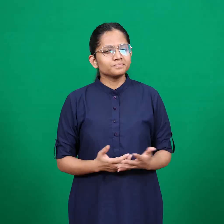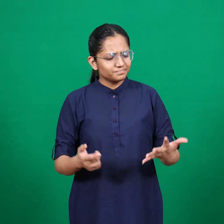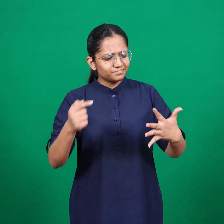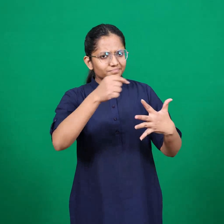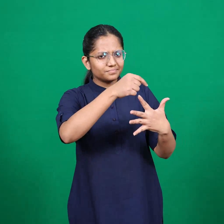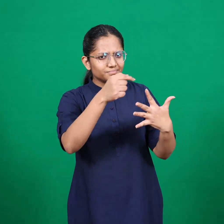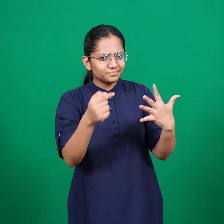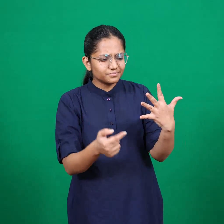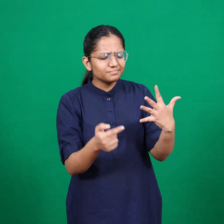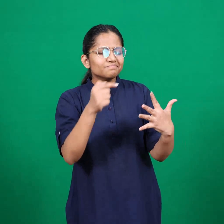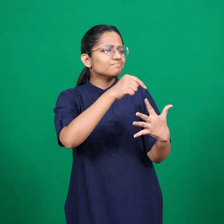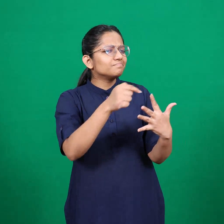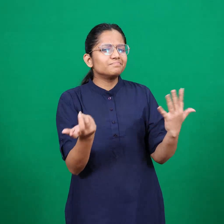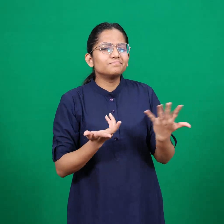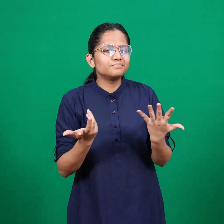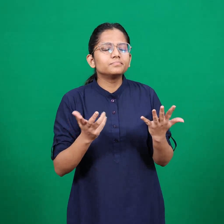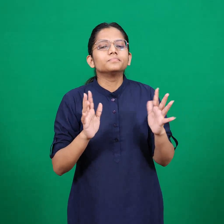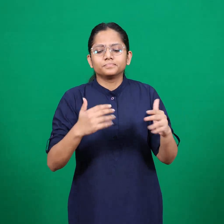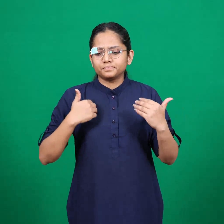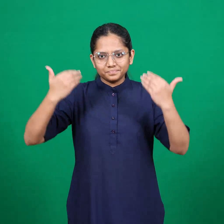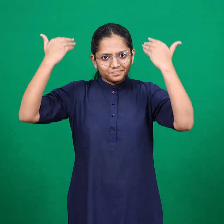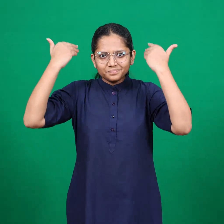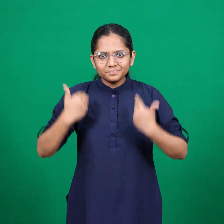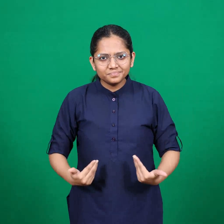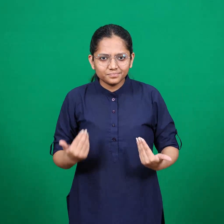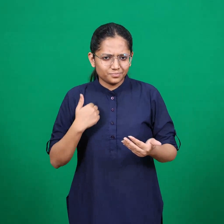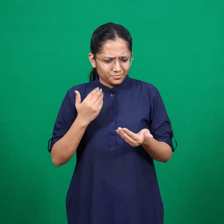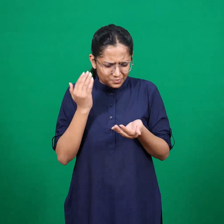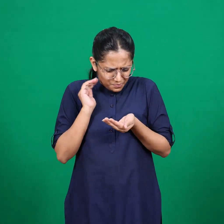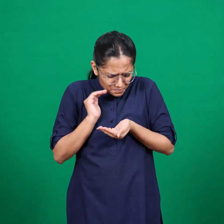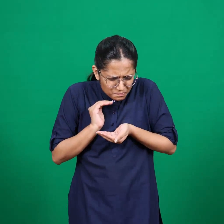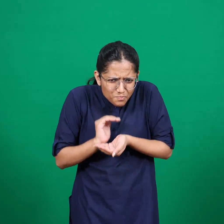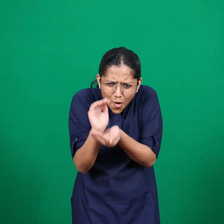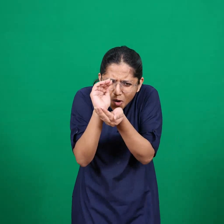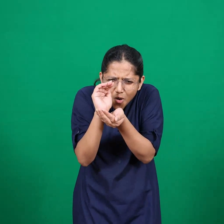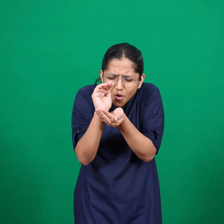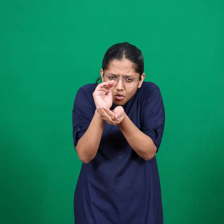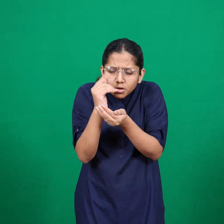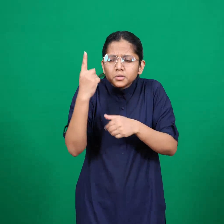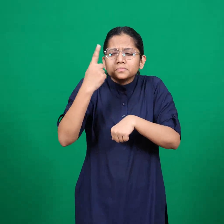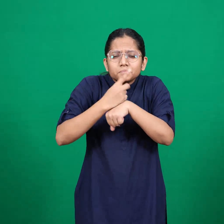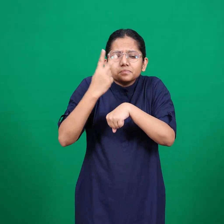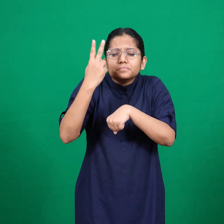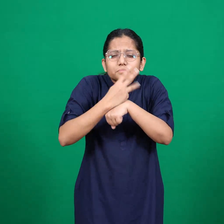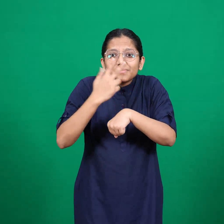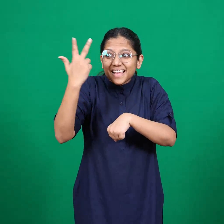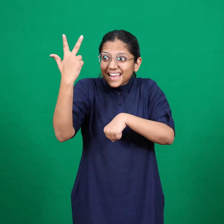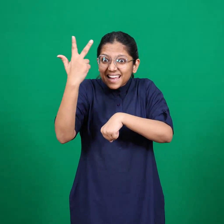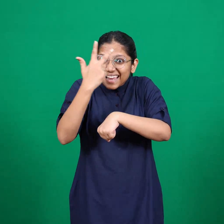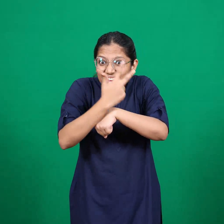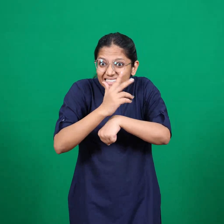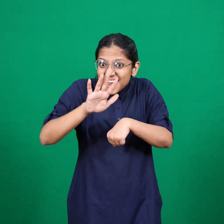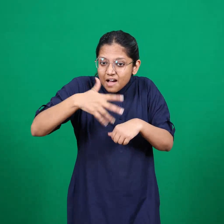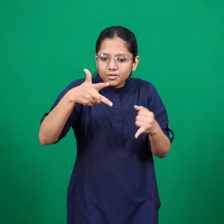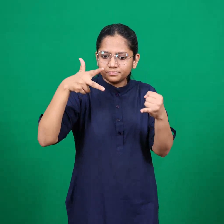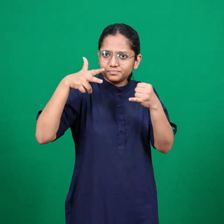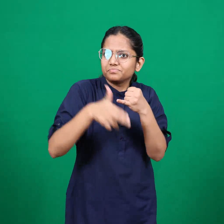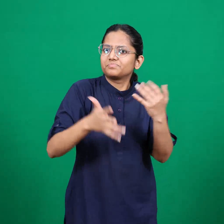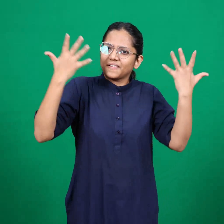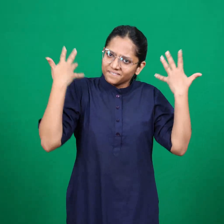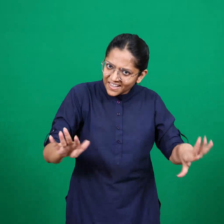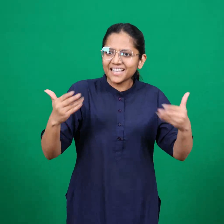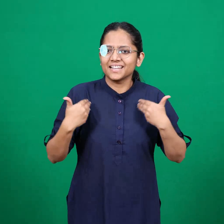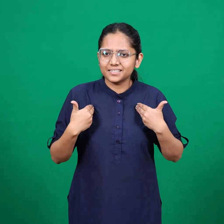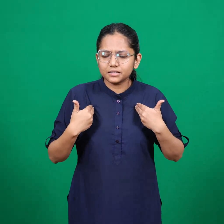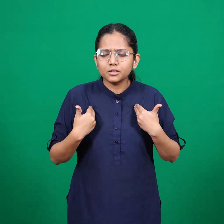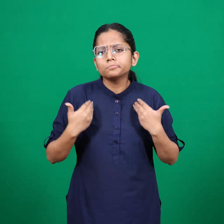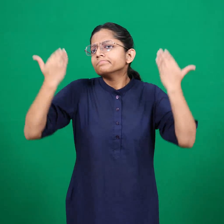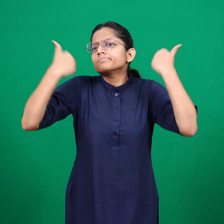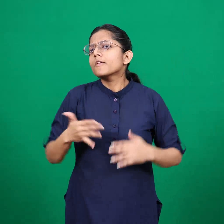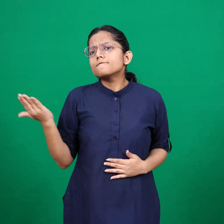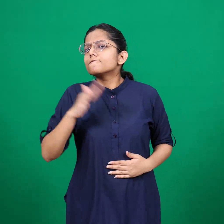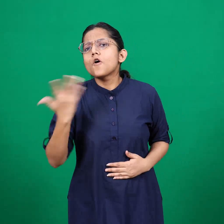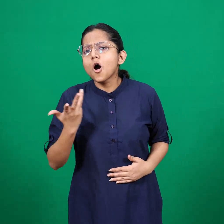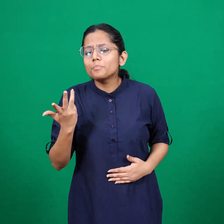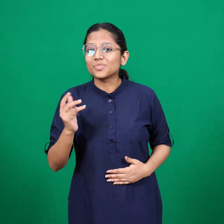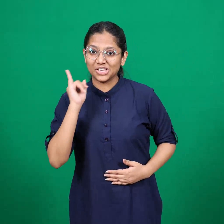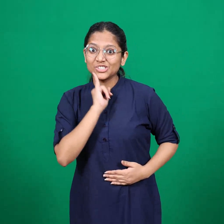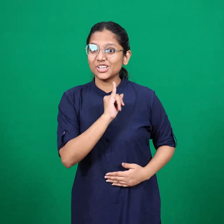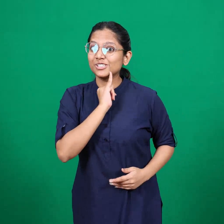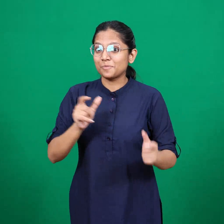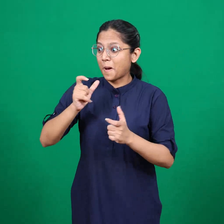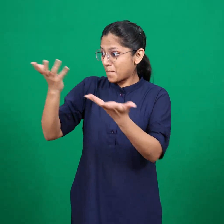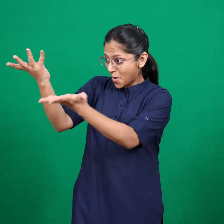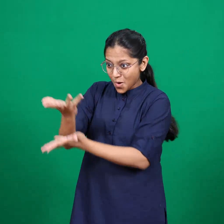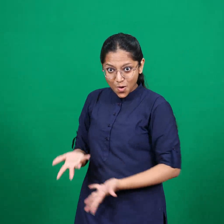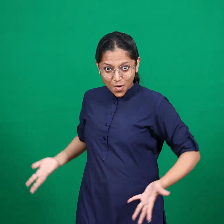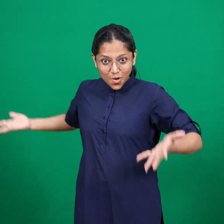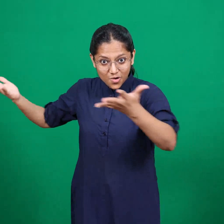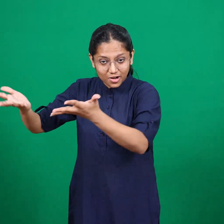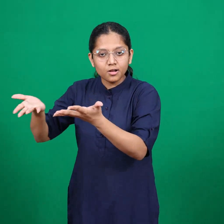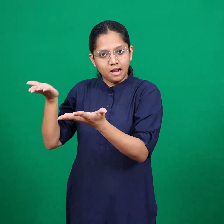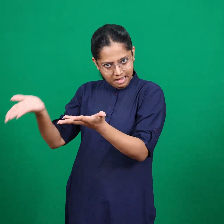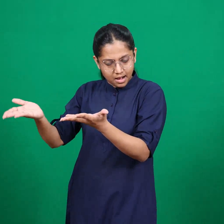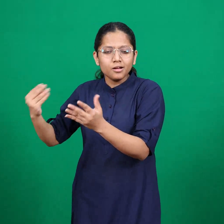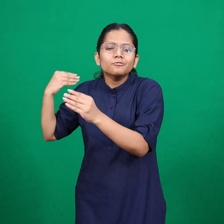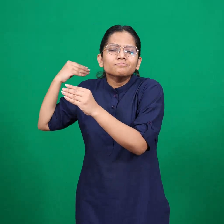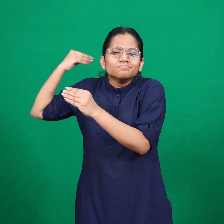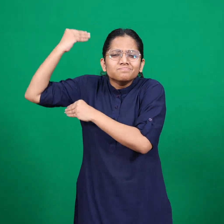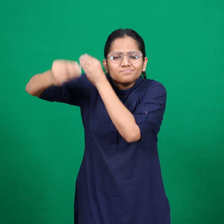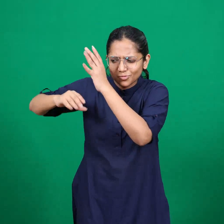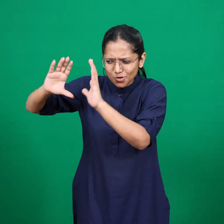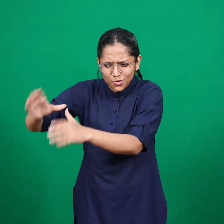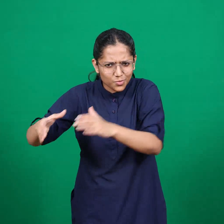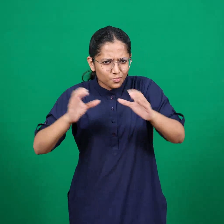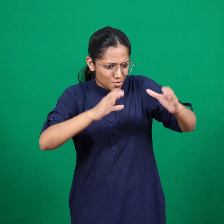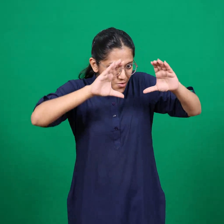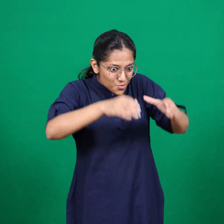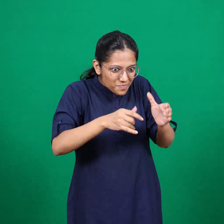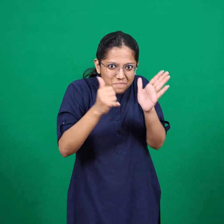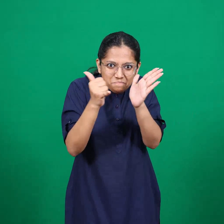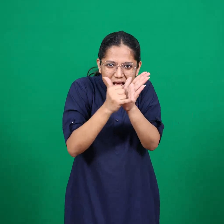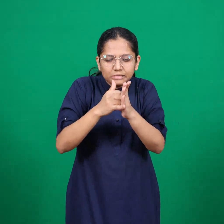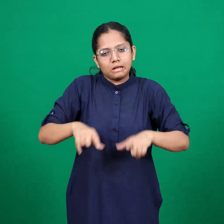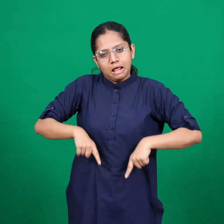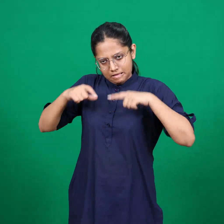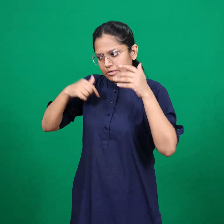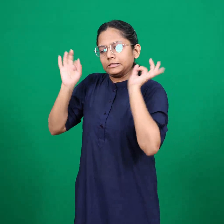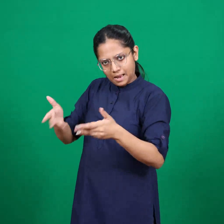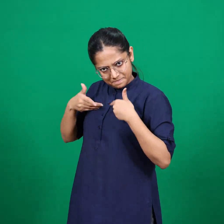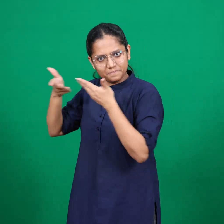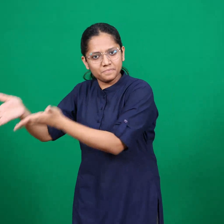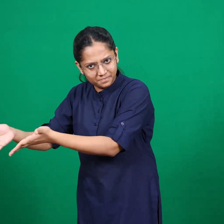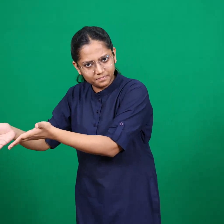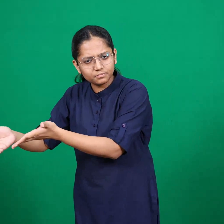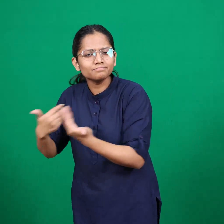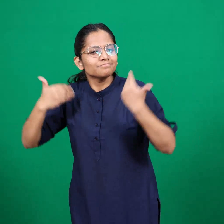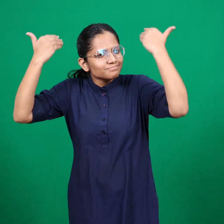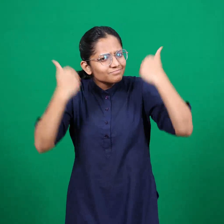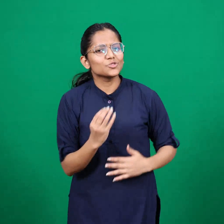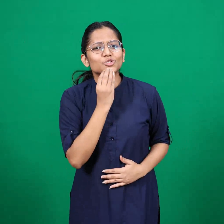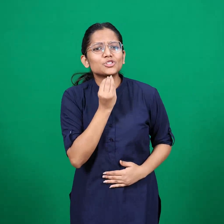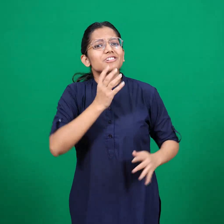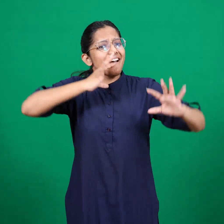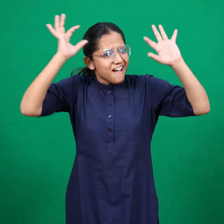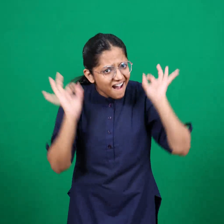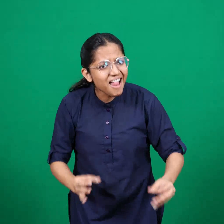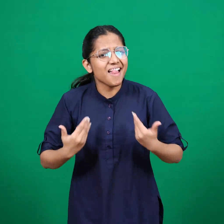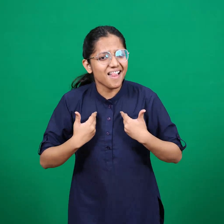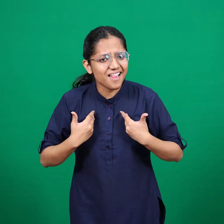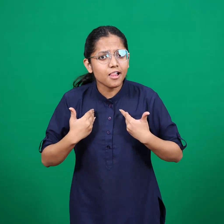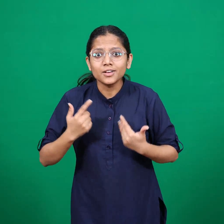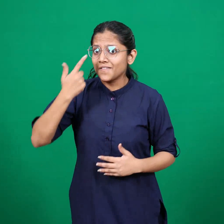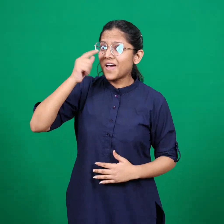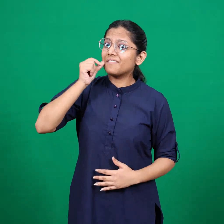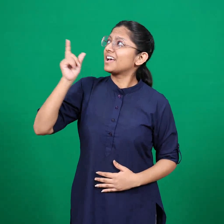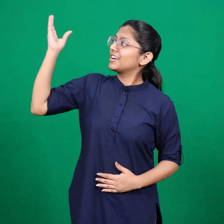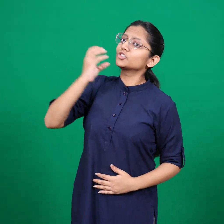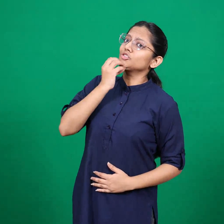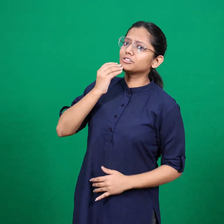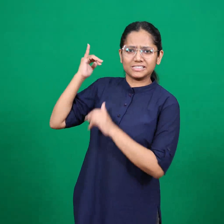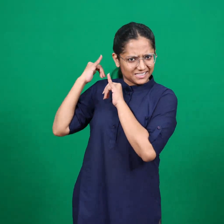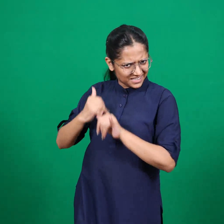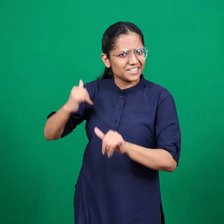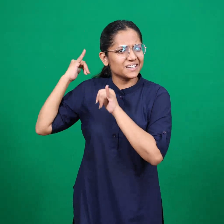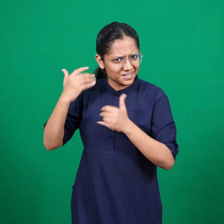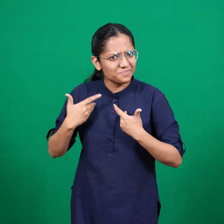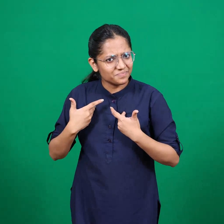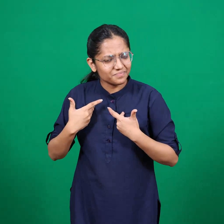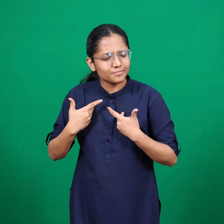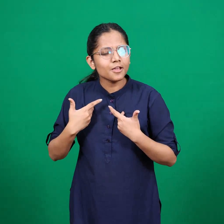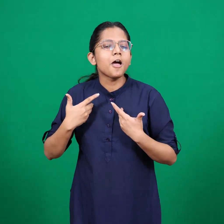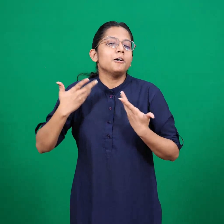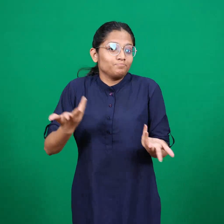circumcised on the eighth day, of the people of Israel, of the tribe of Benjamin;